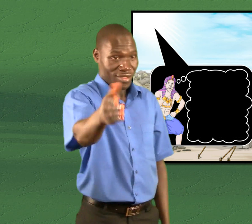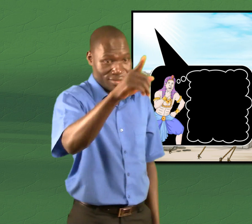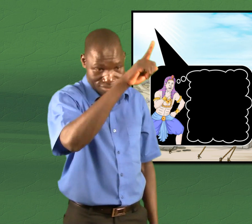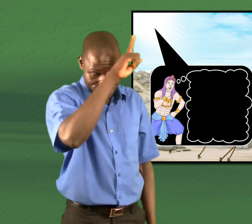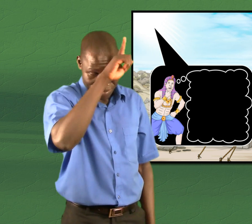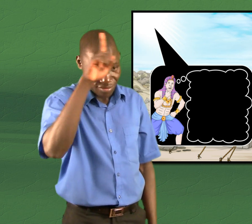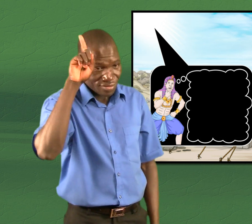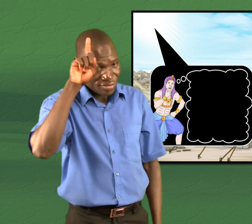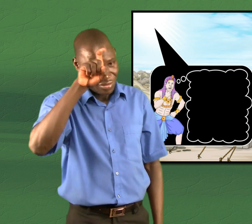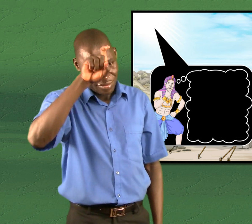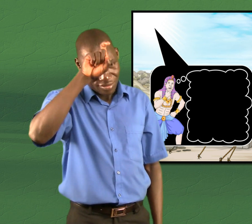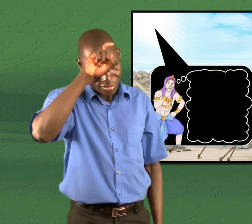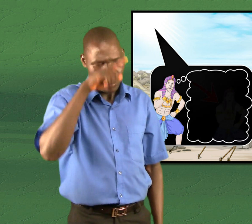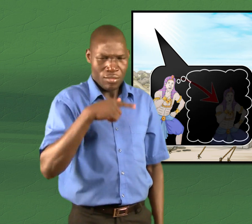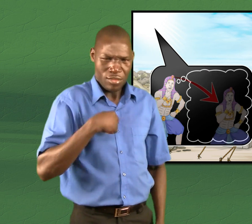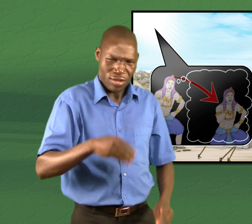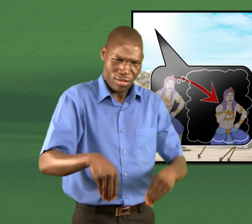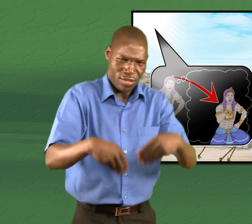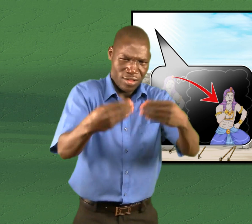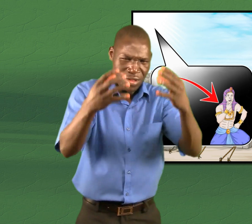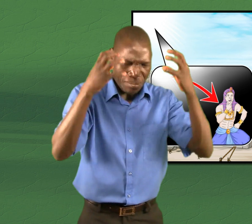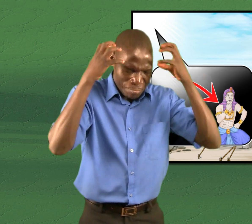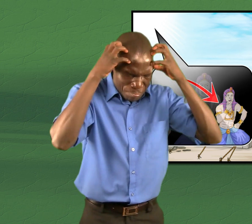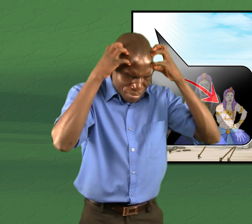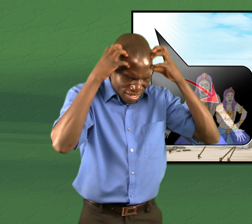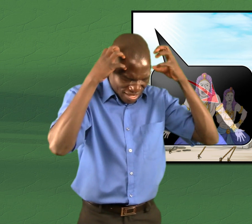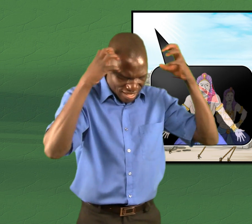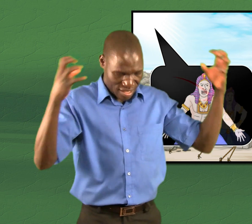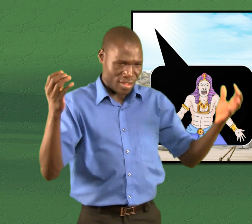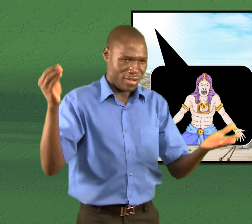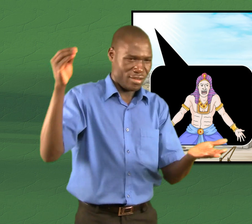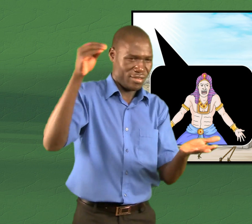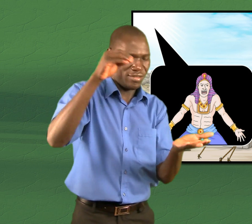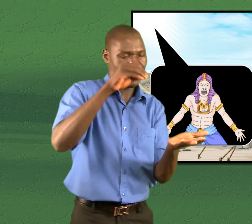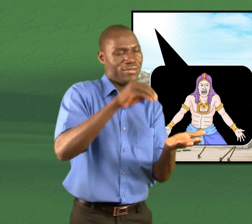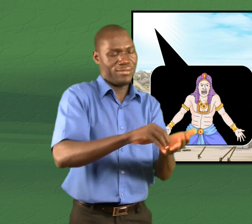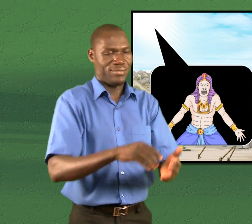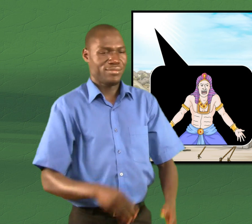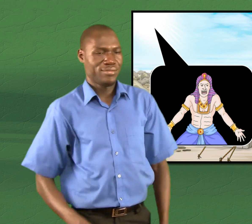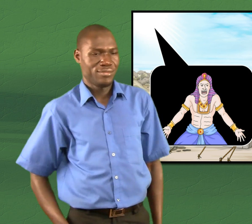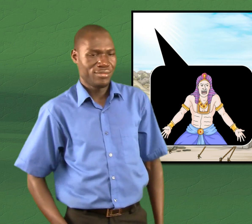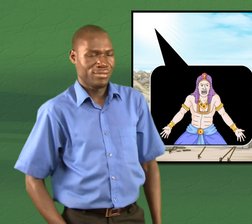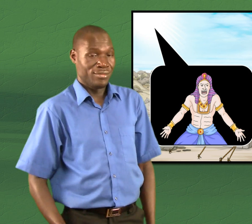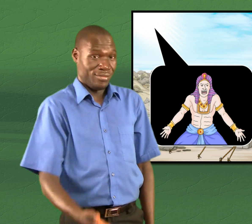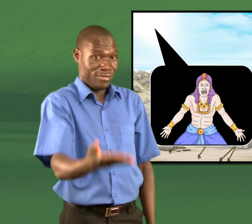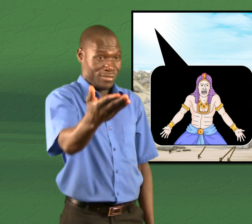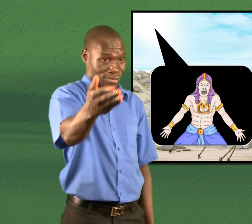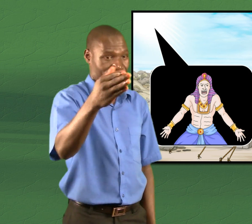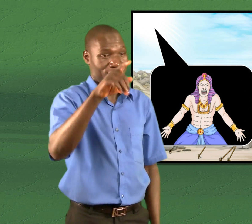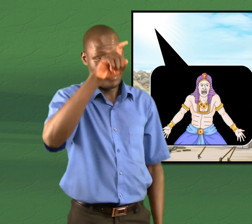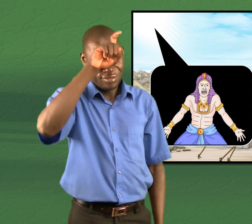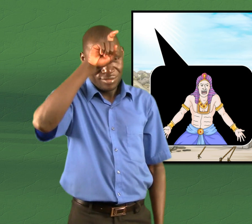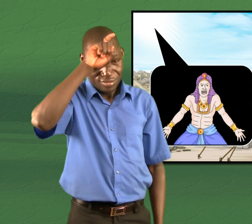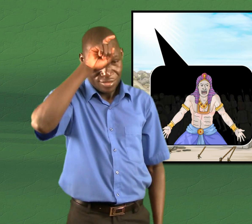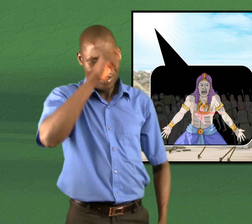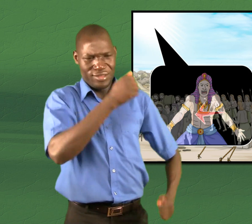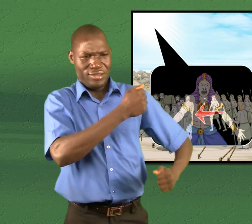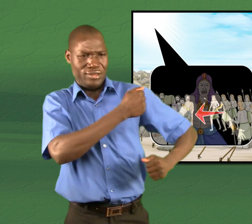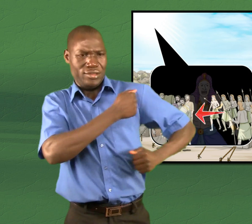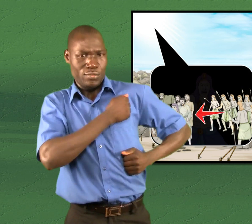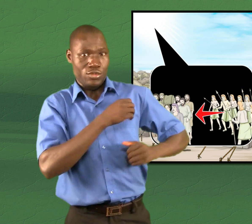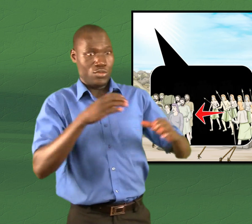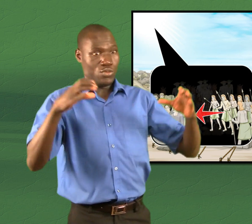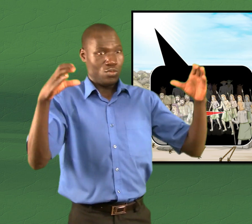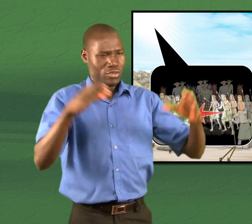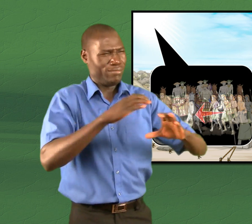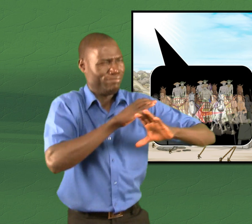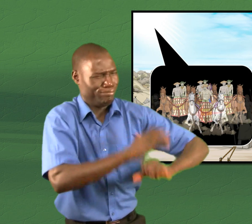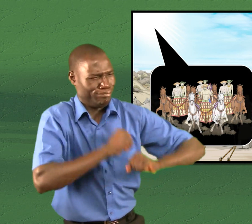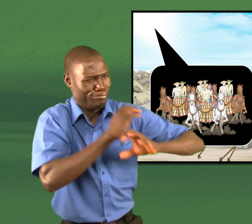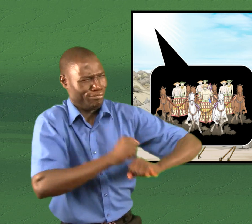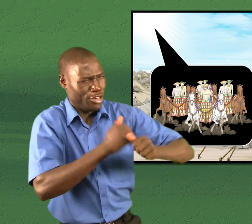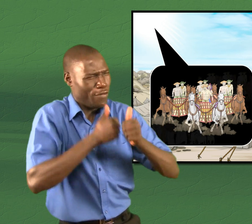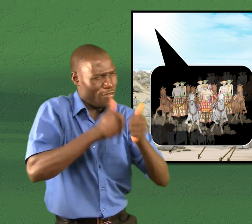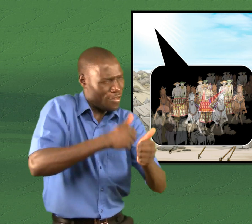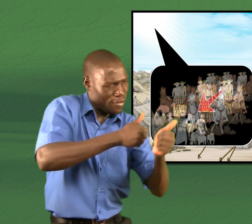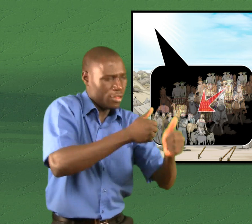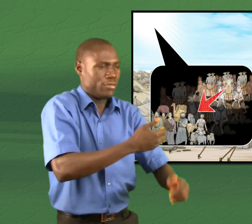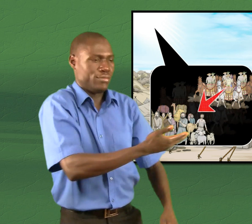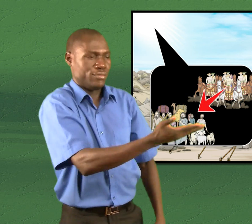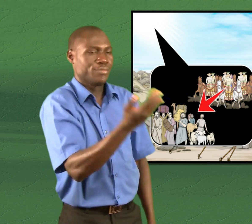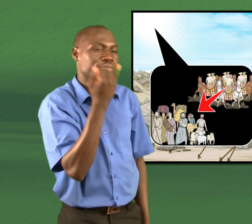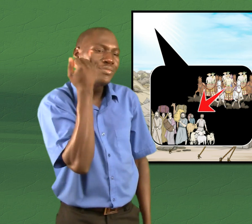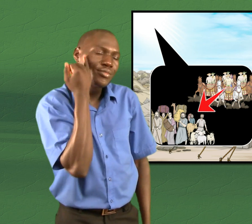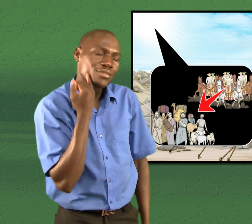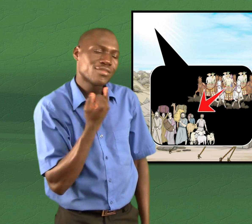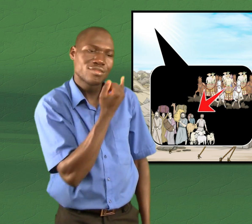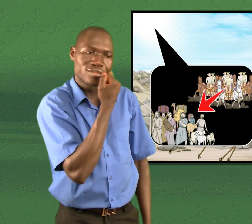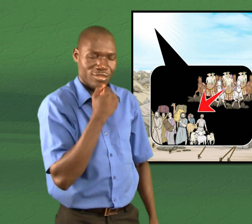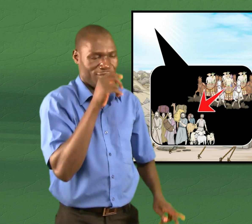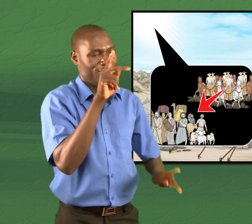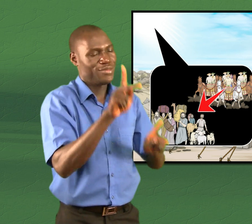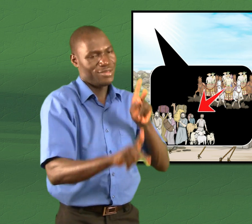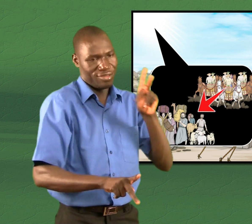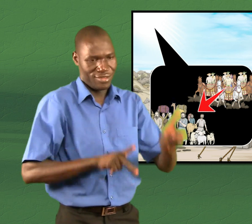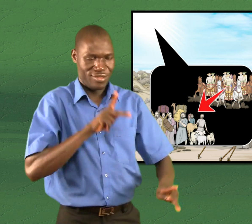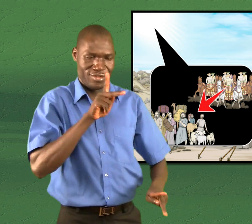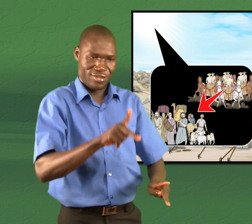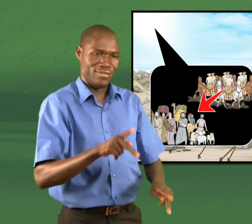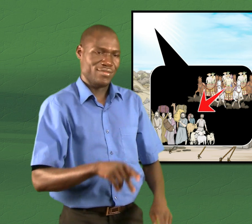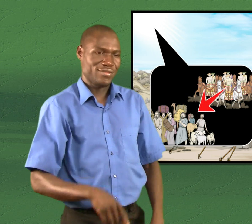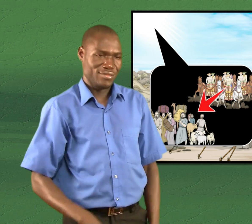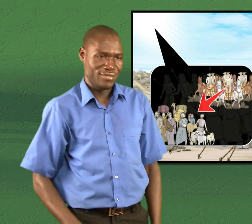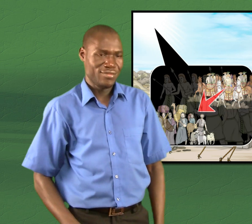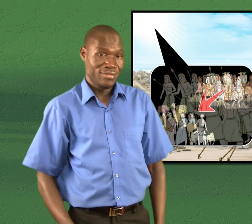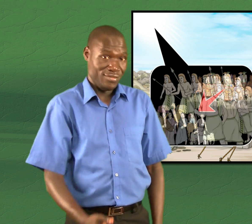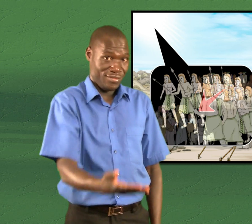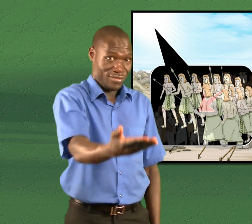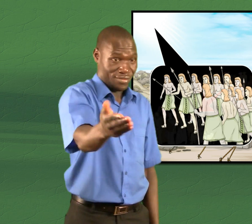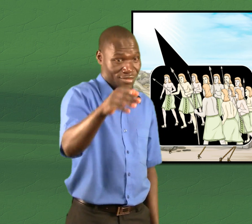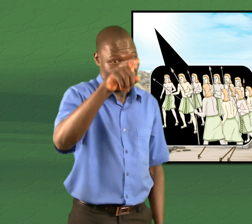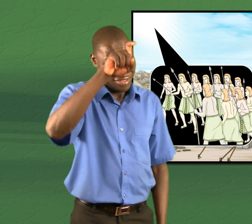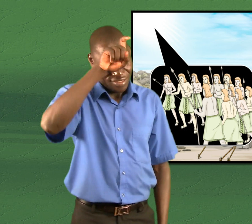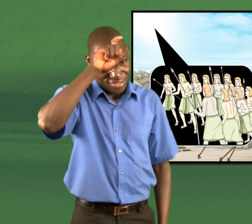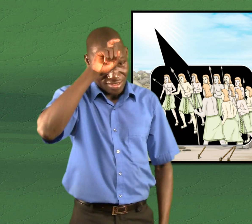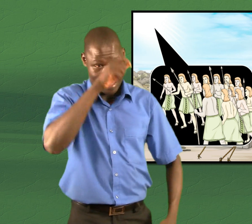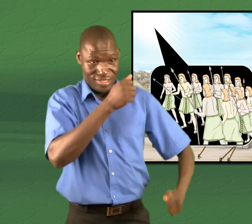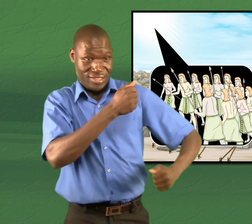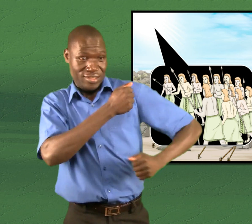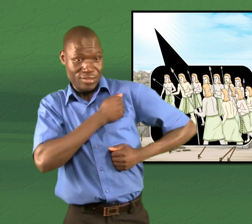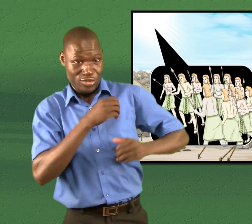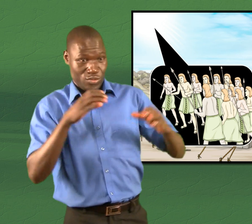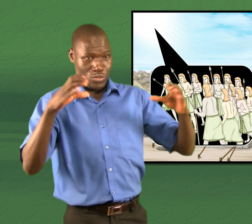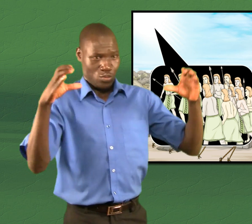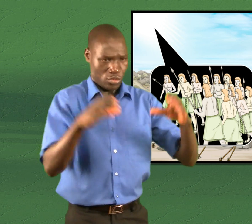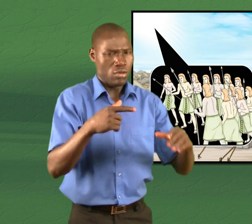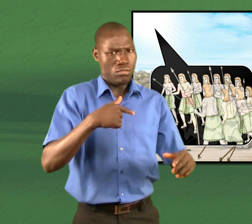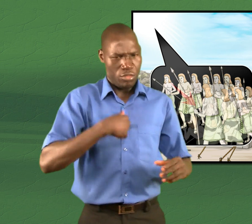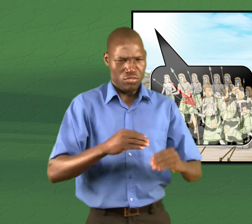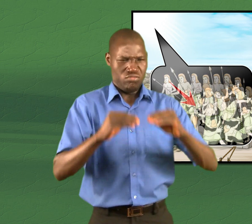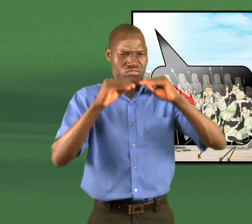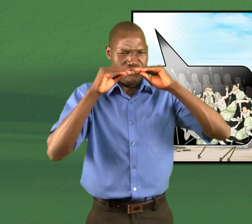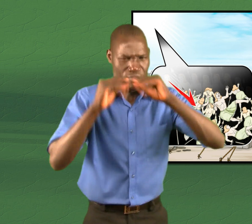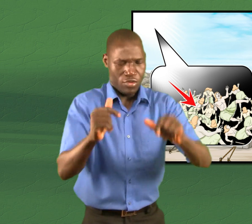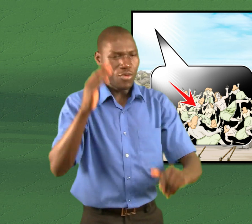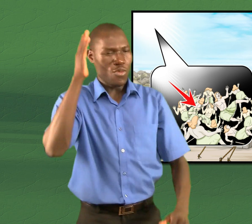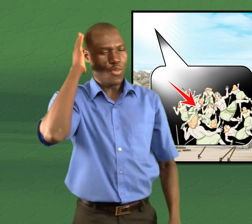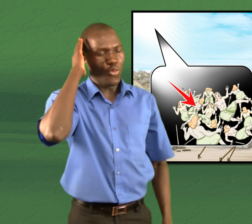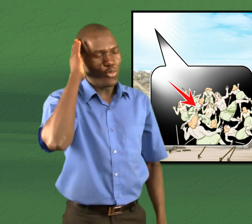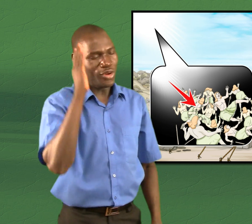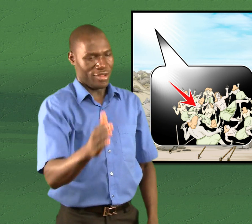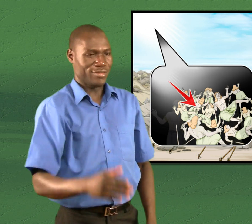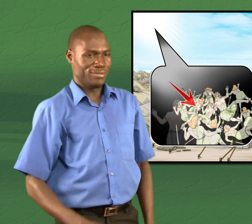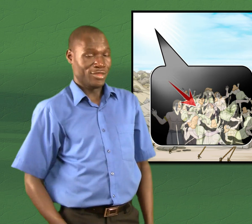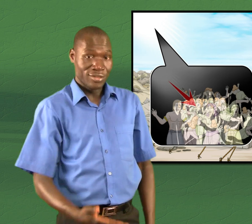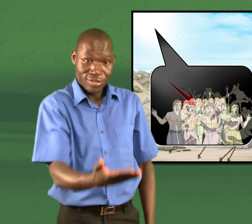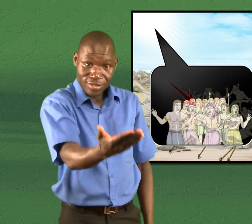And I will harden Pharaoh’s heart so that he will pursue them.